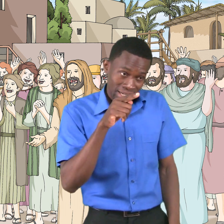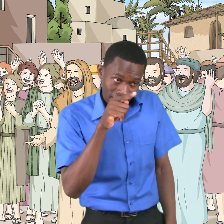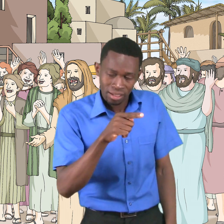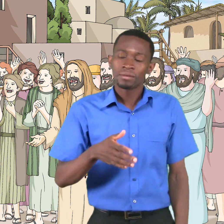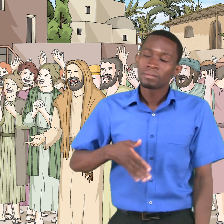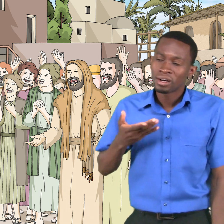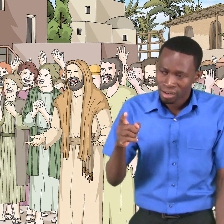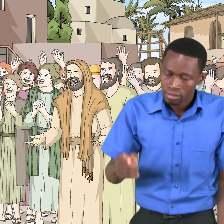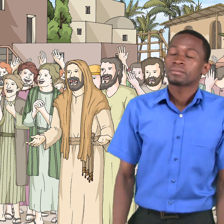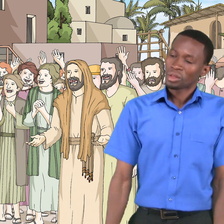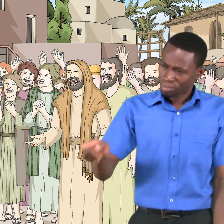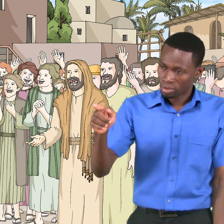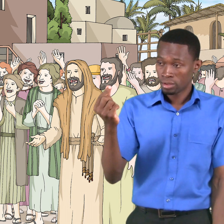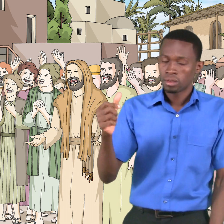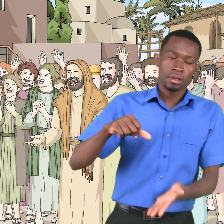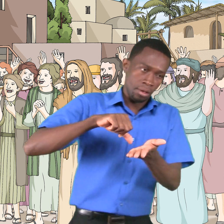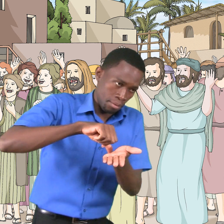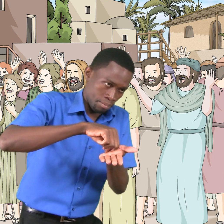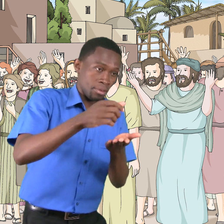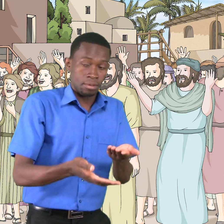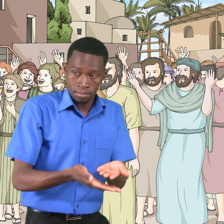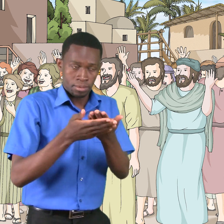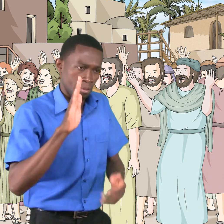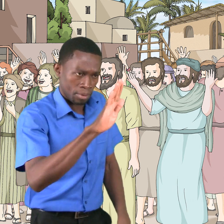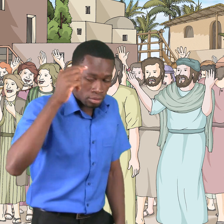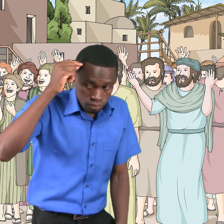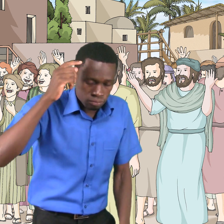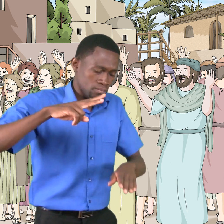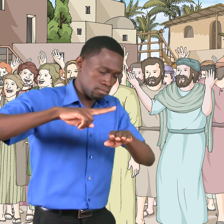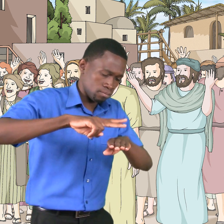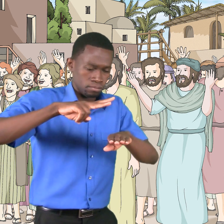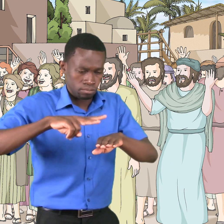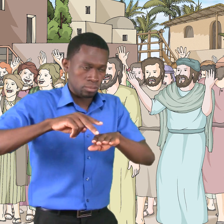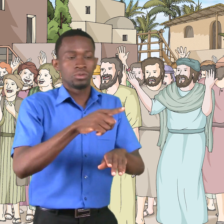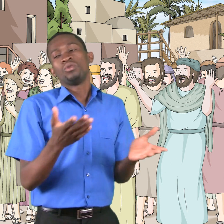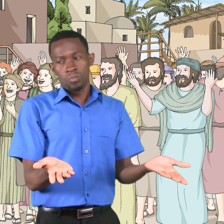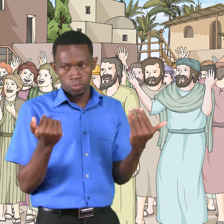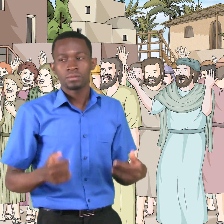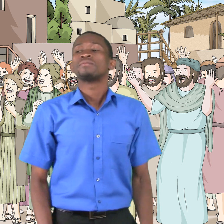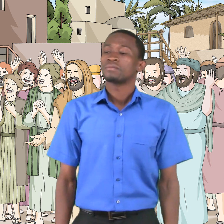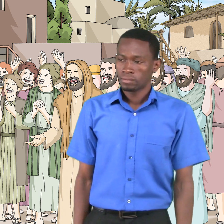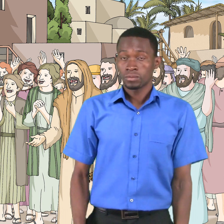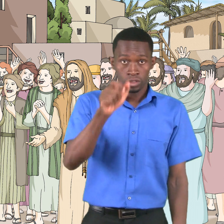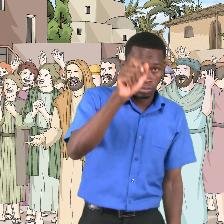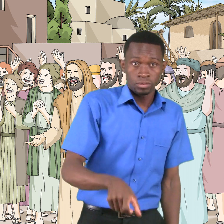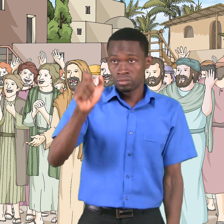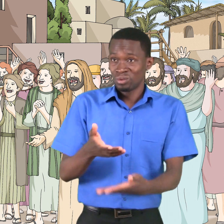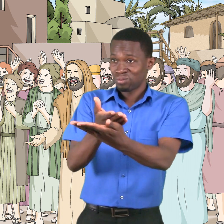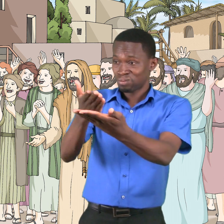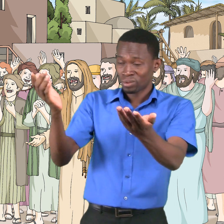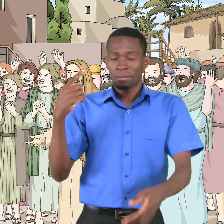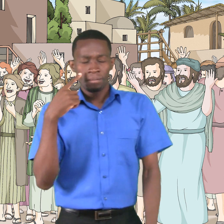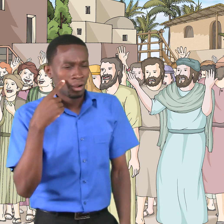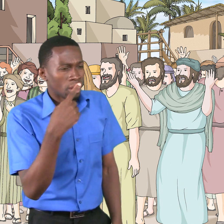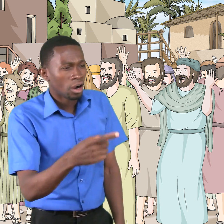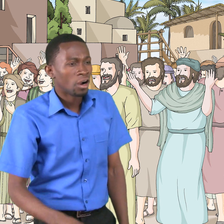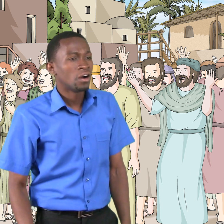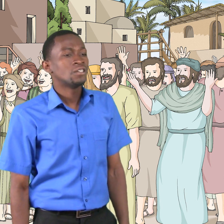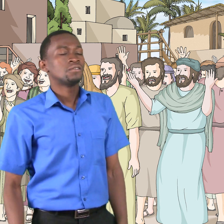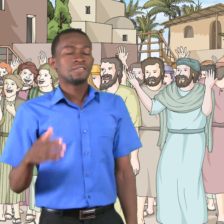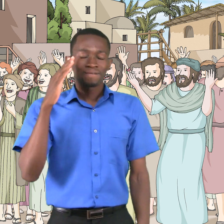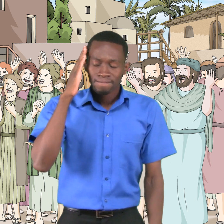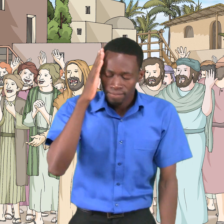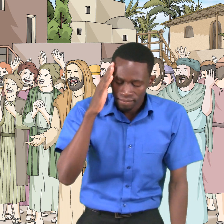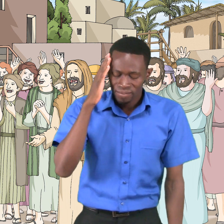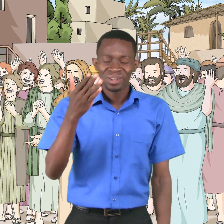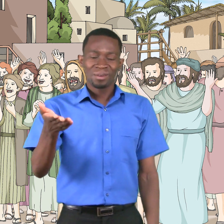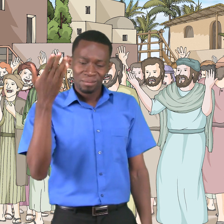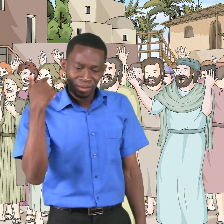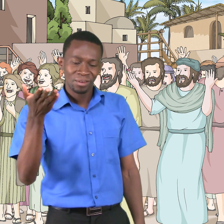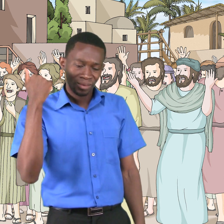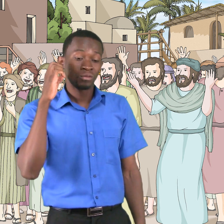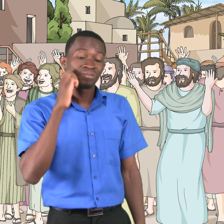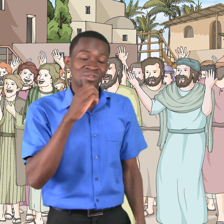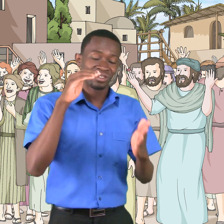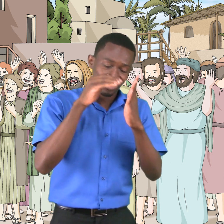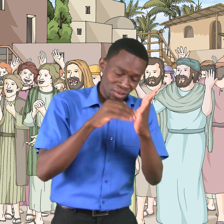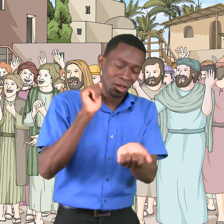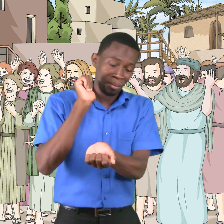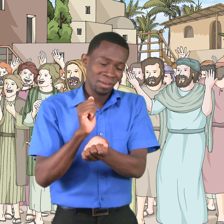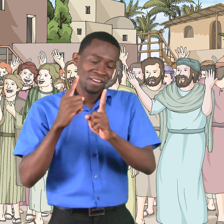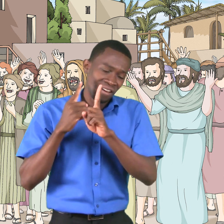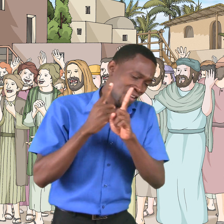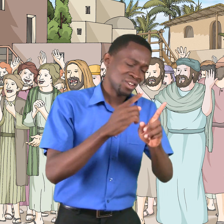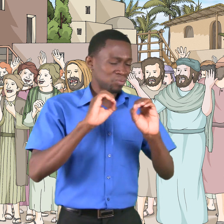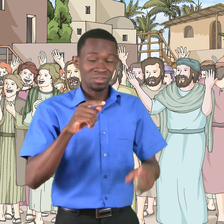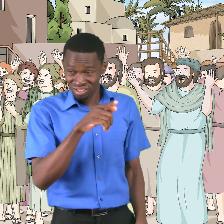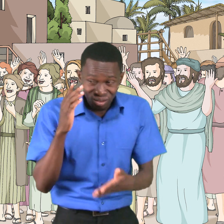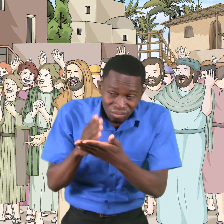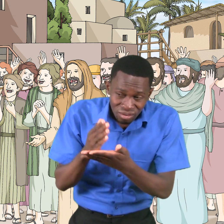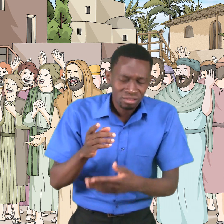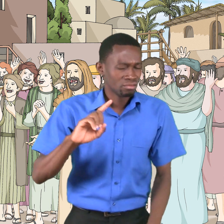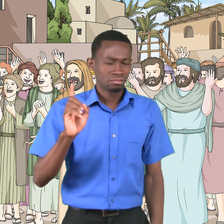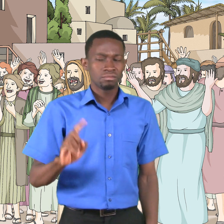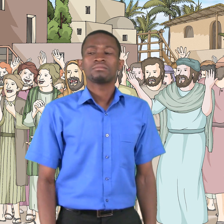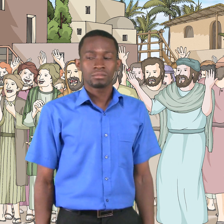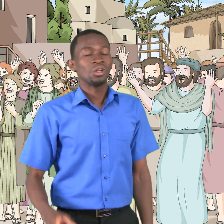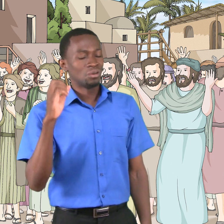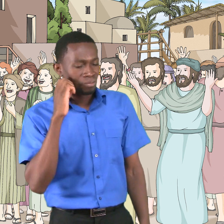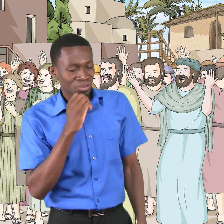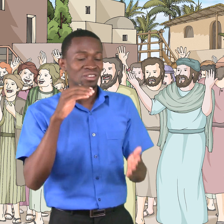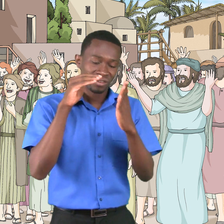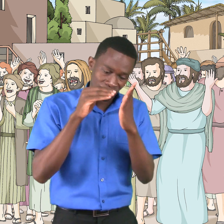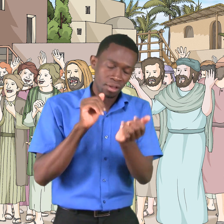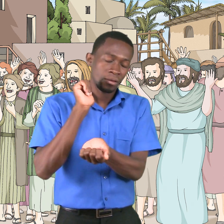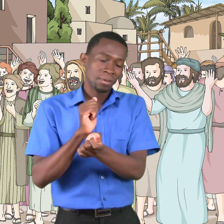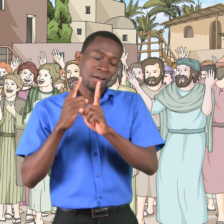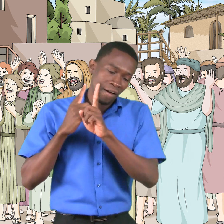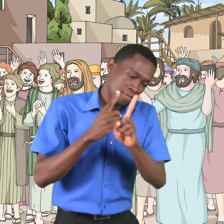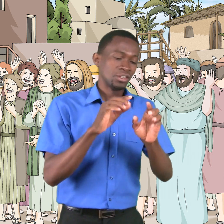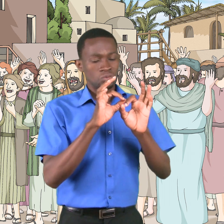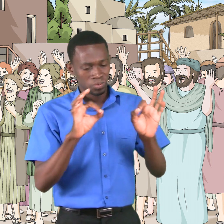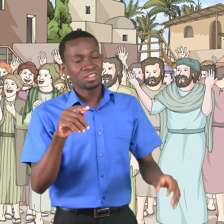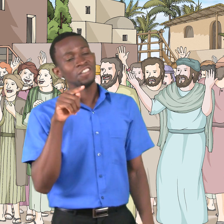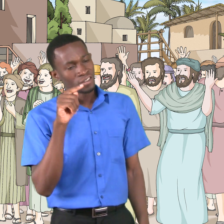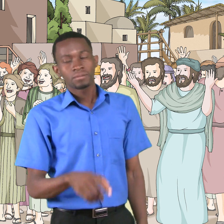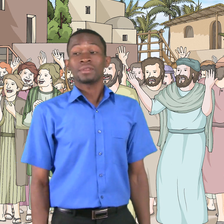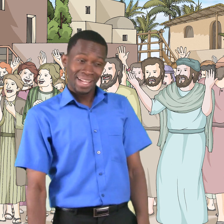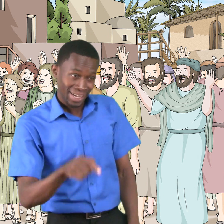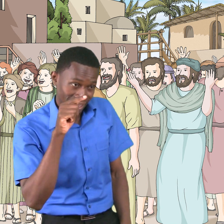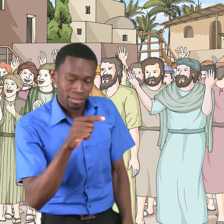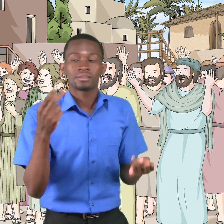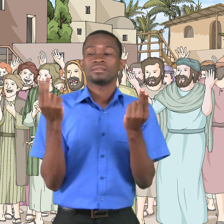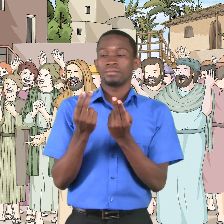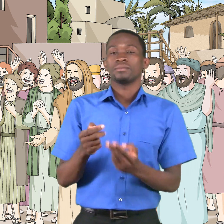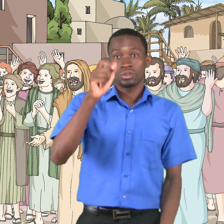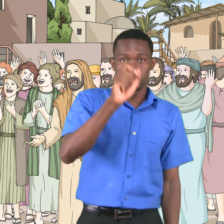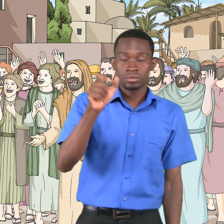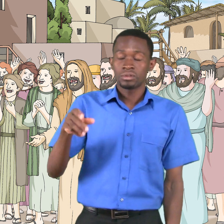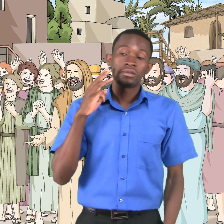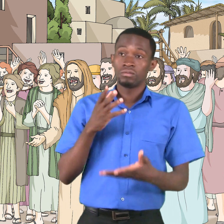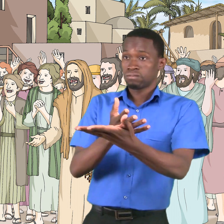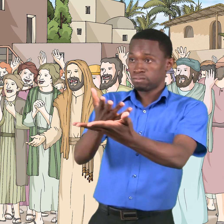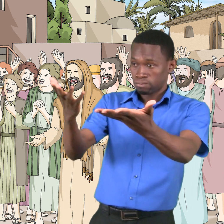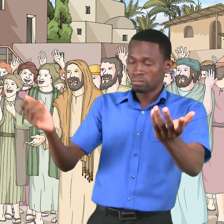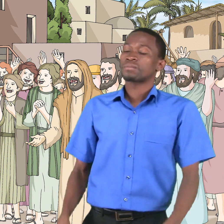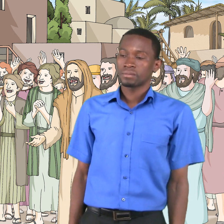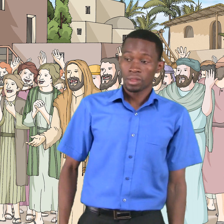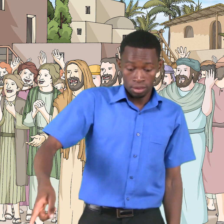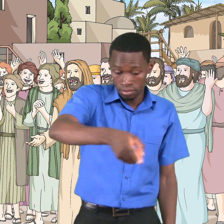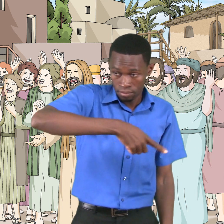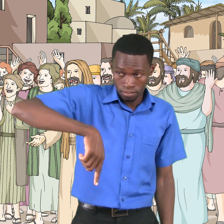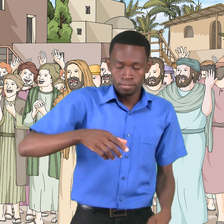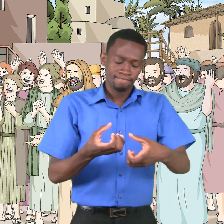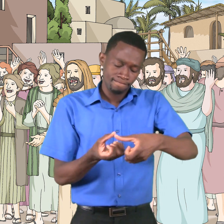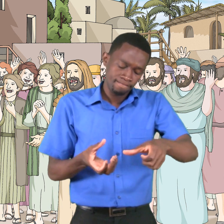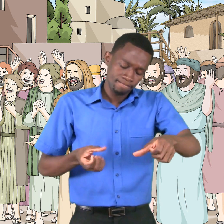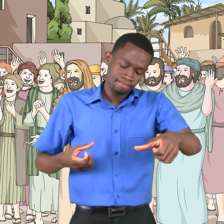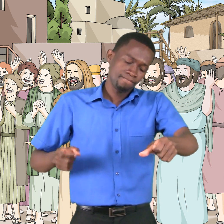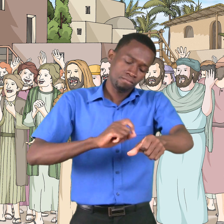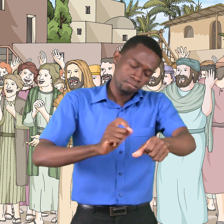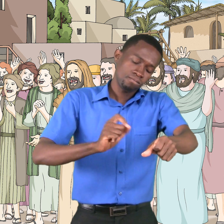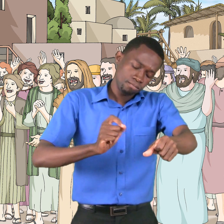Take these men, purify yourself along with them, and pay their expenses so they can have their heads shaved.